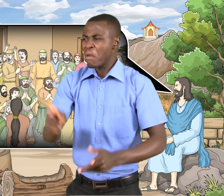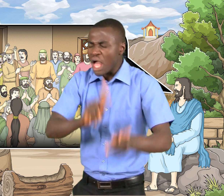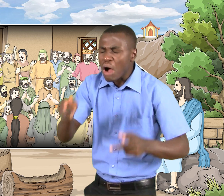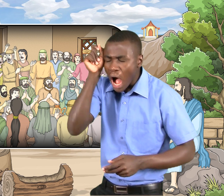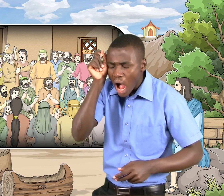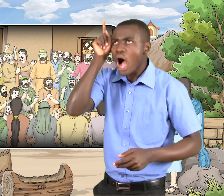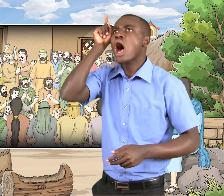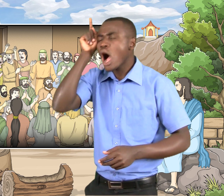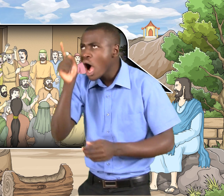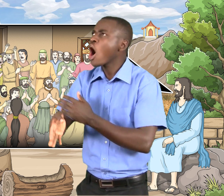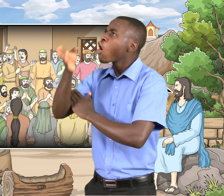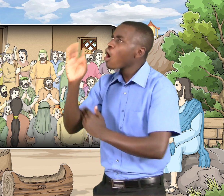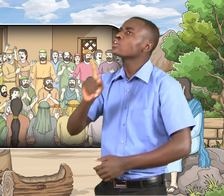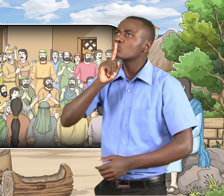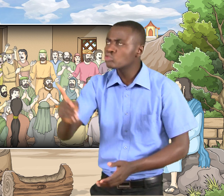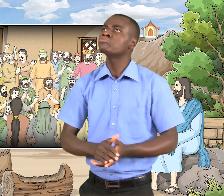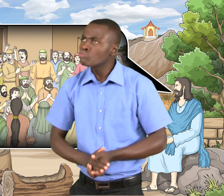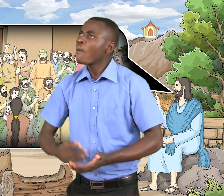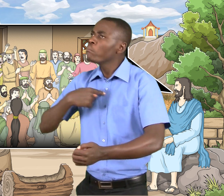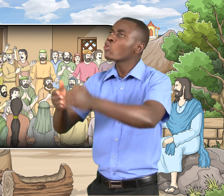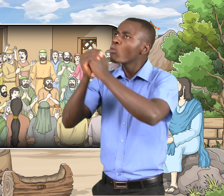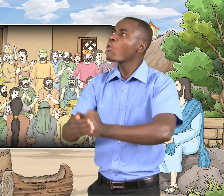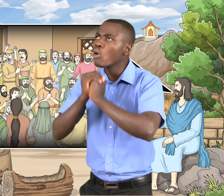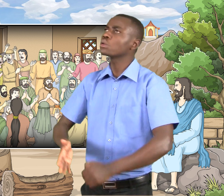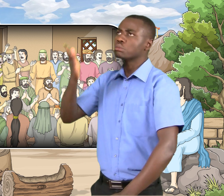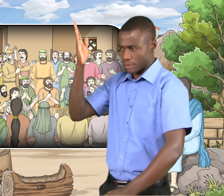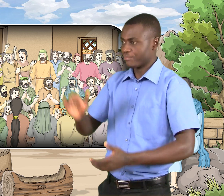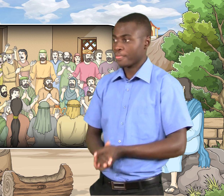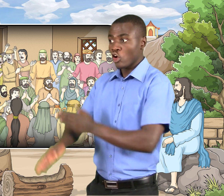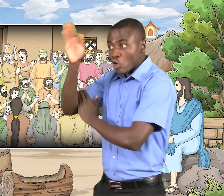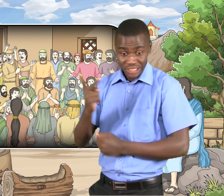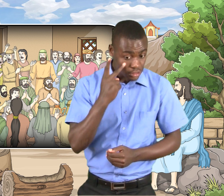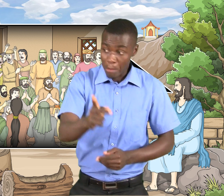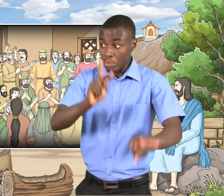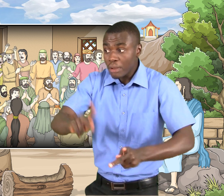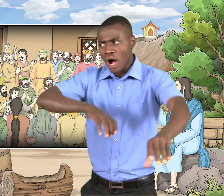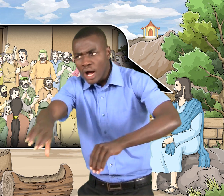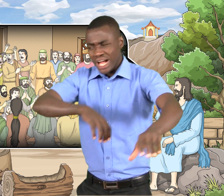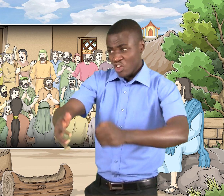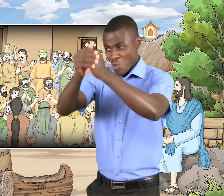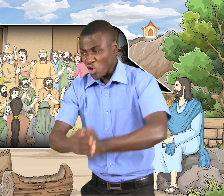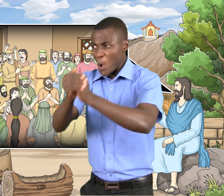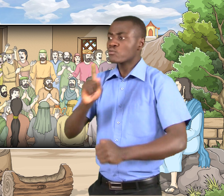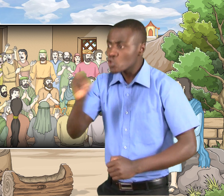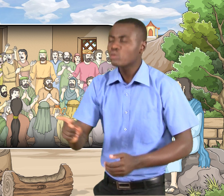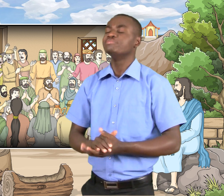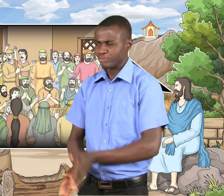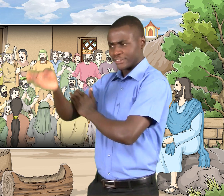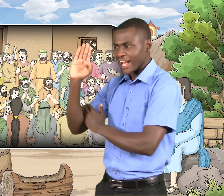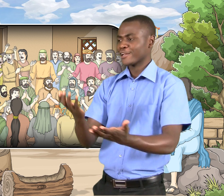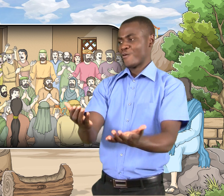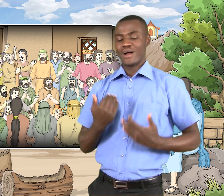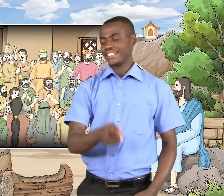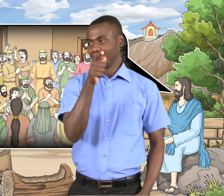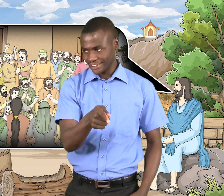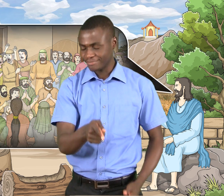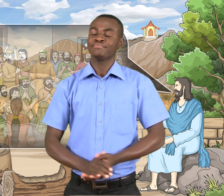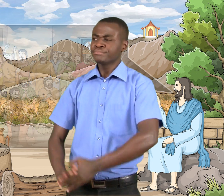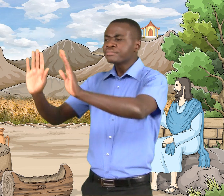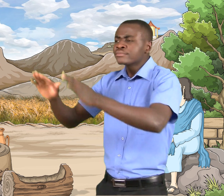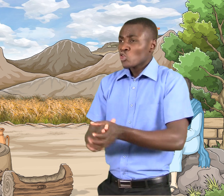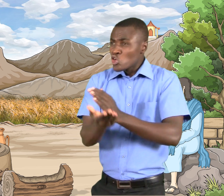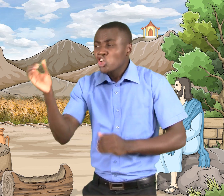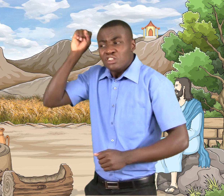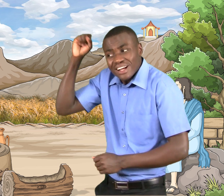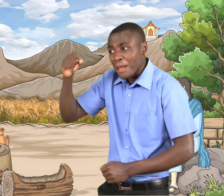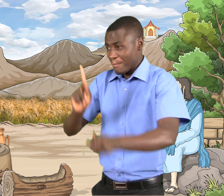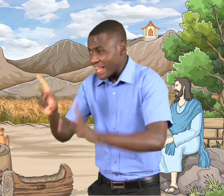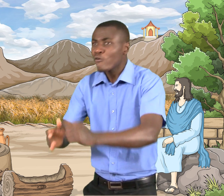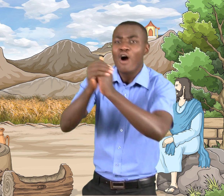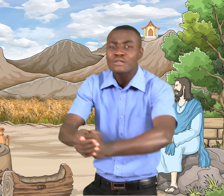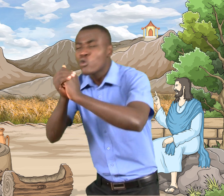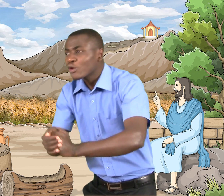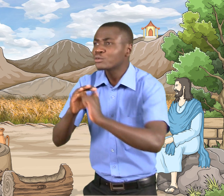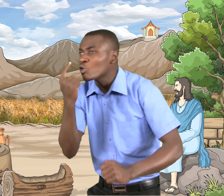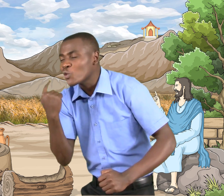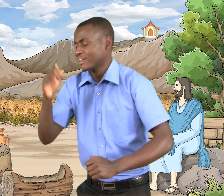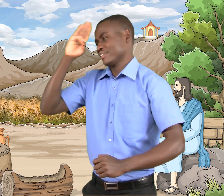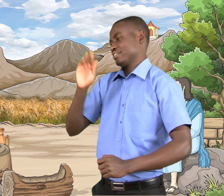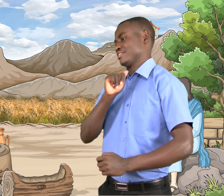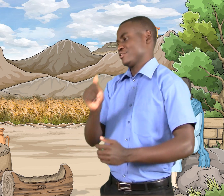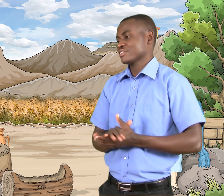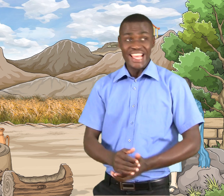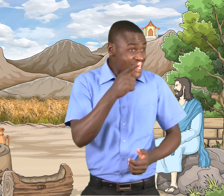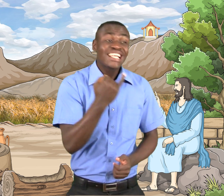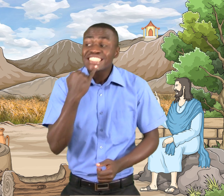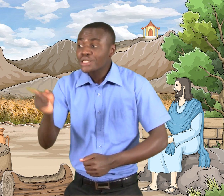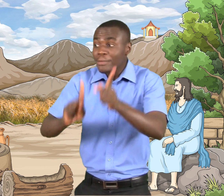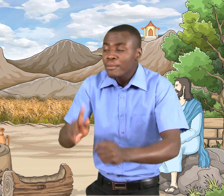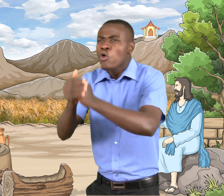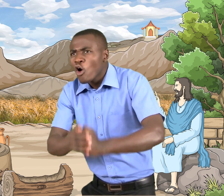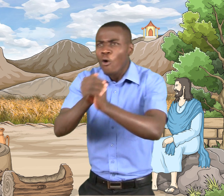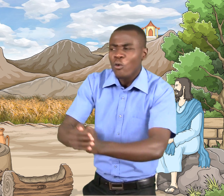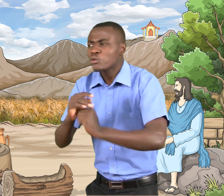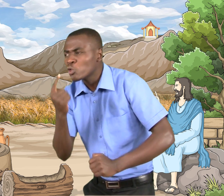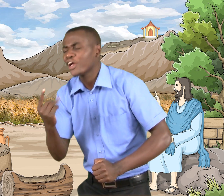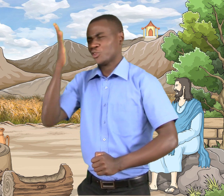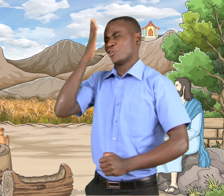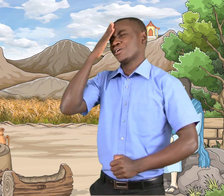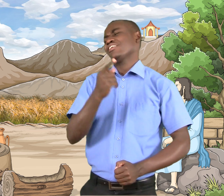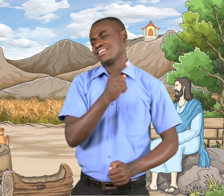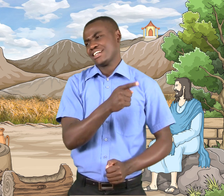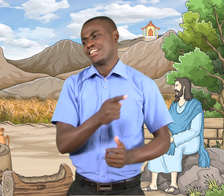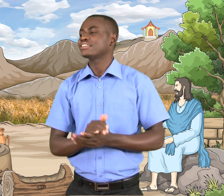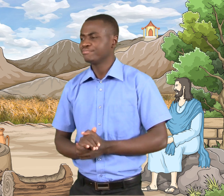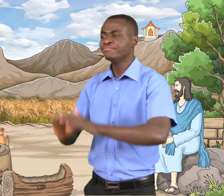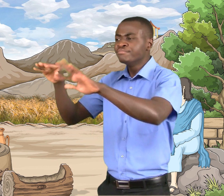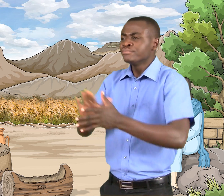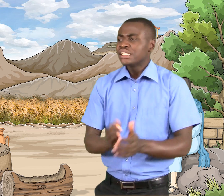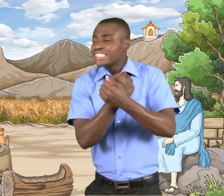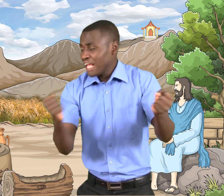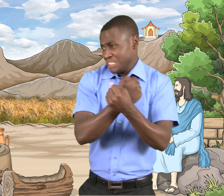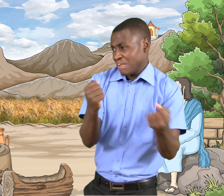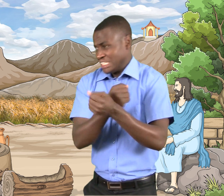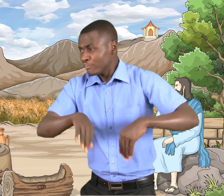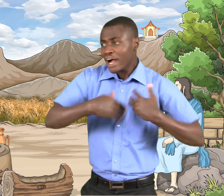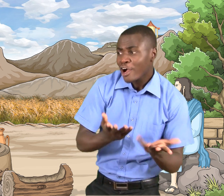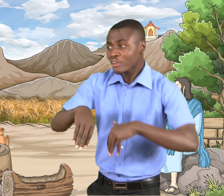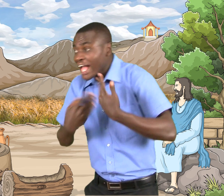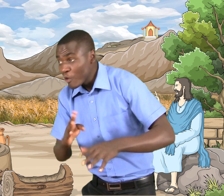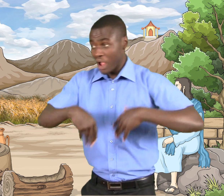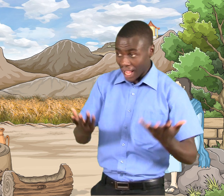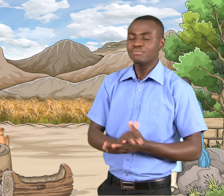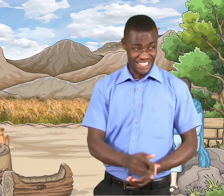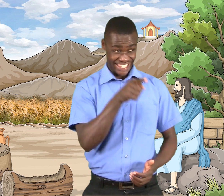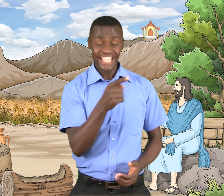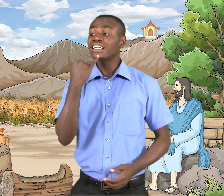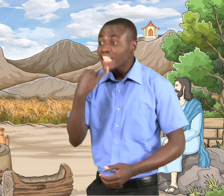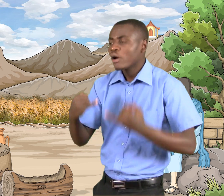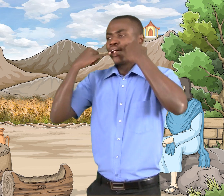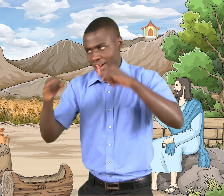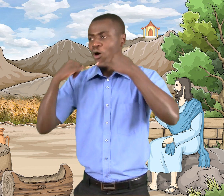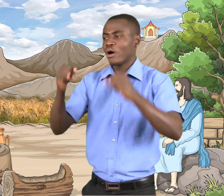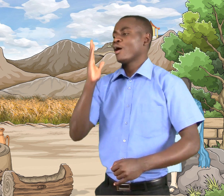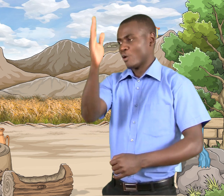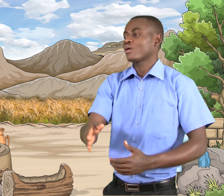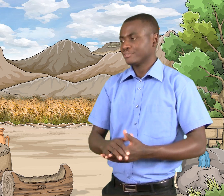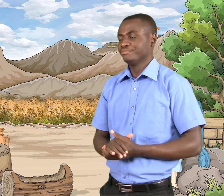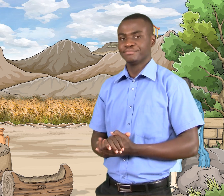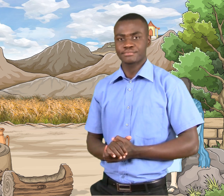But a time is coming and has now come when the true worshipers will worship the Father in spirit and in truth, for the Father is seeking such as these to worship Him.